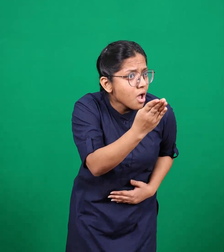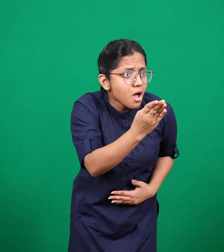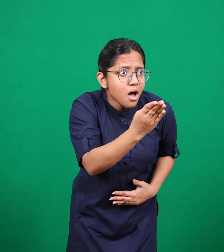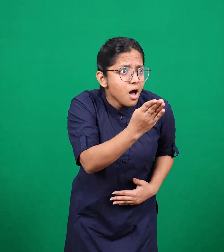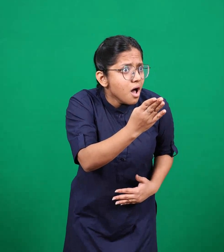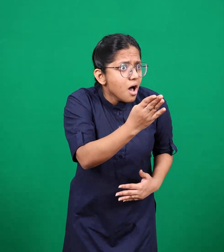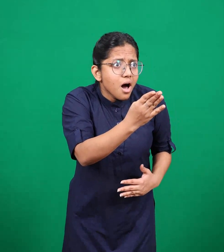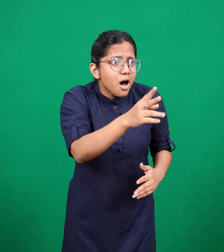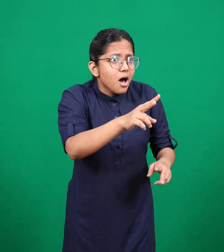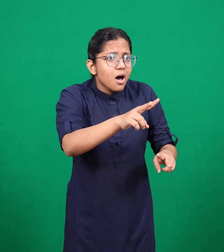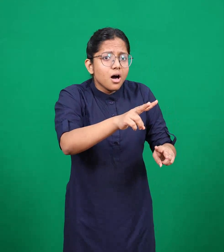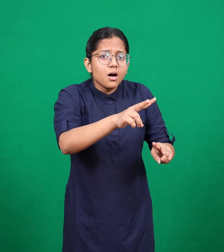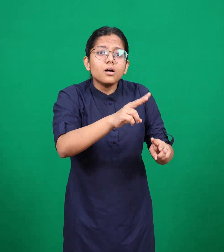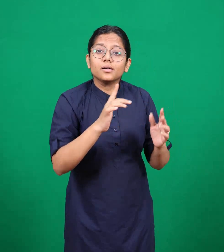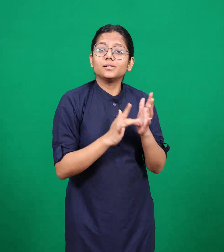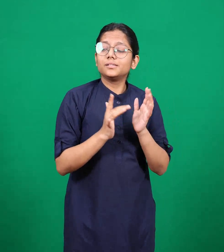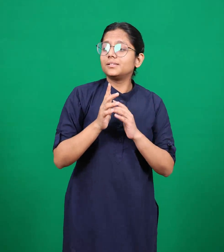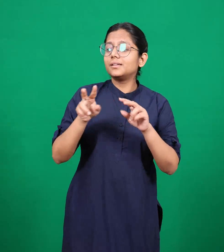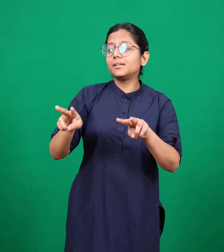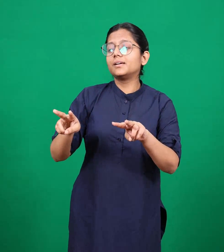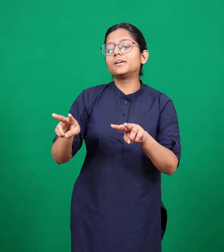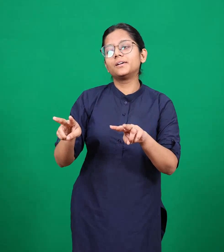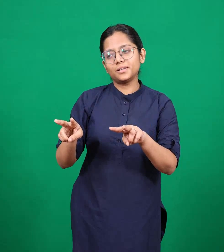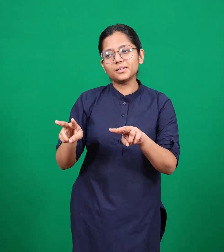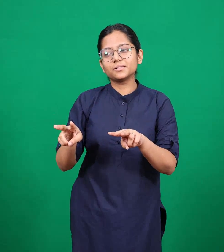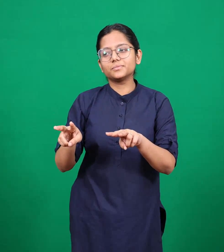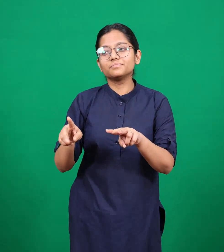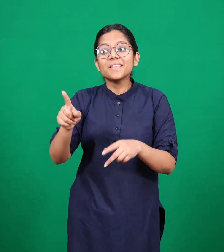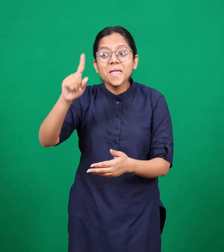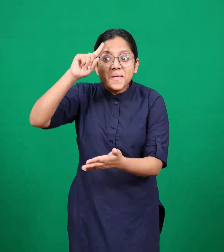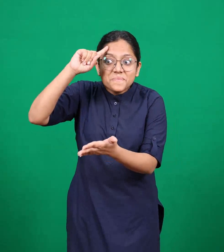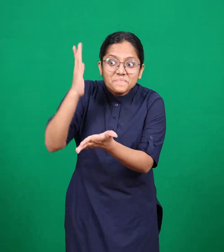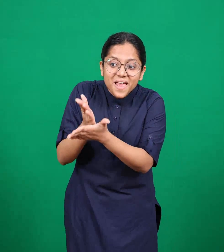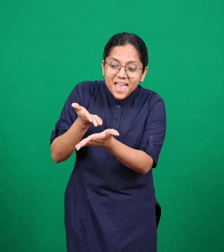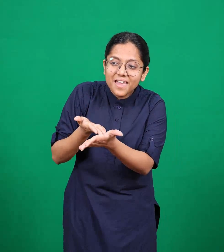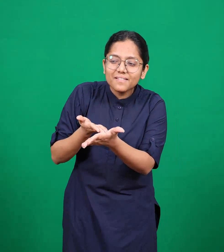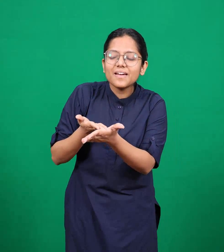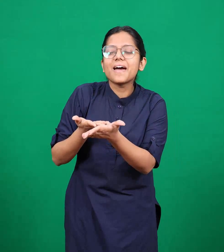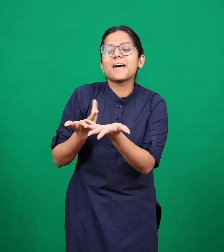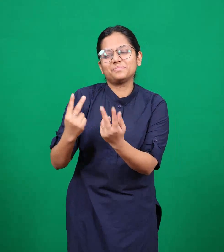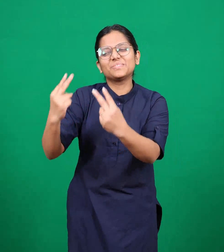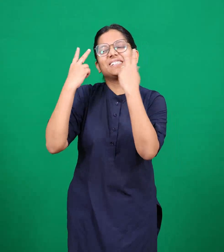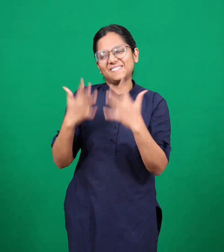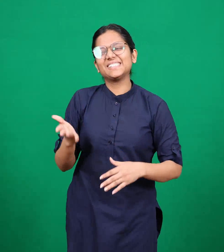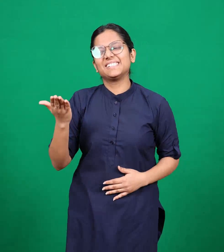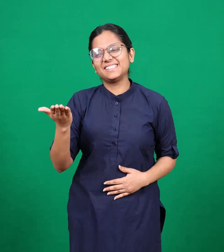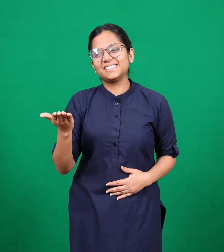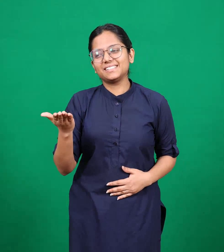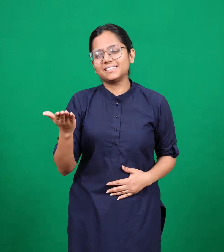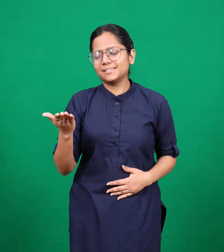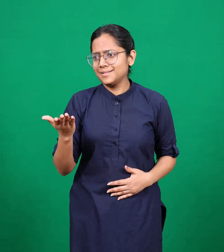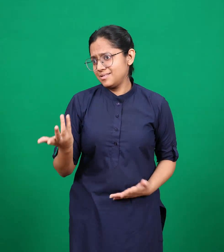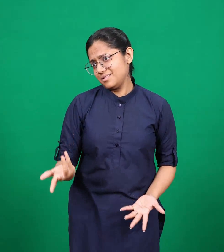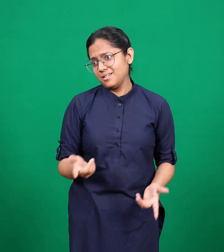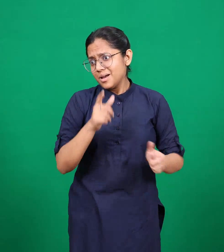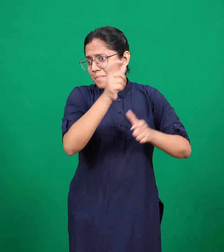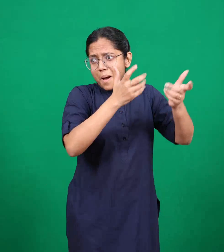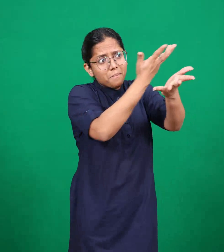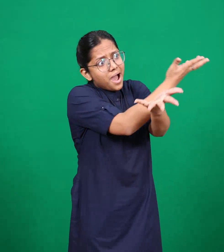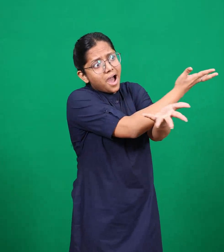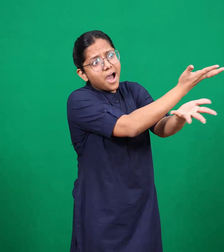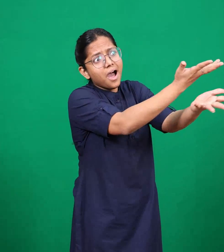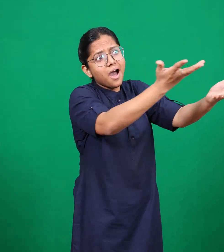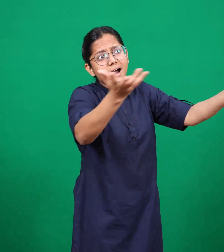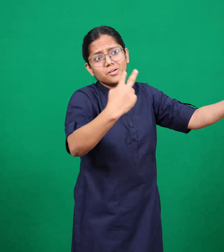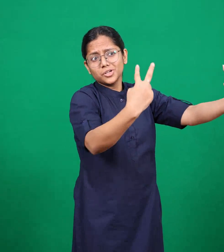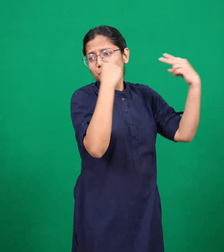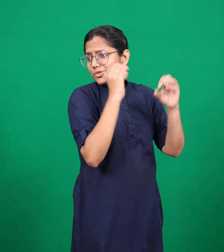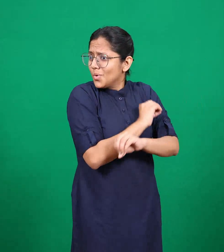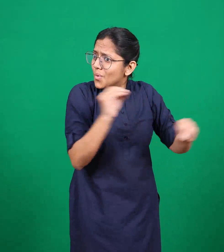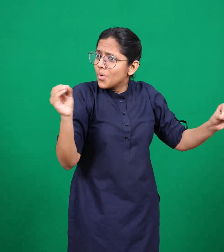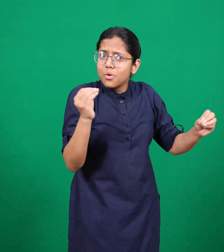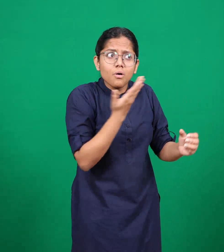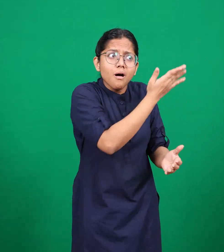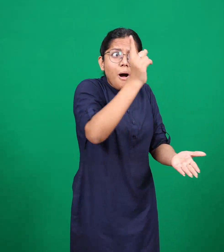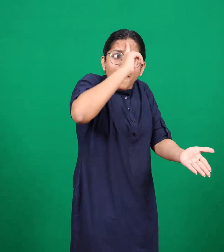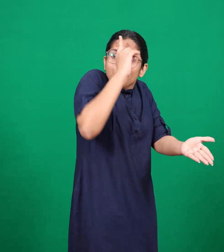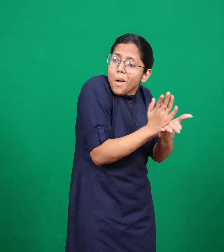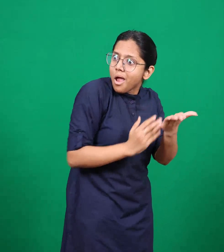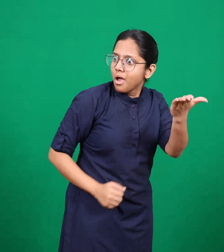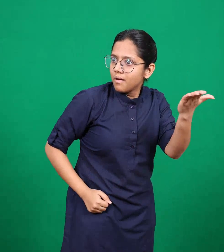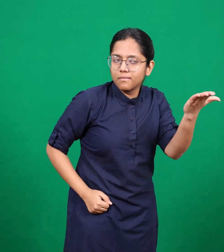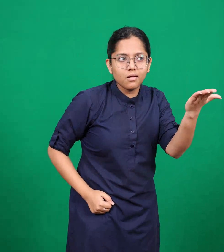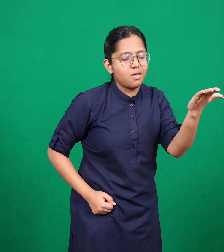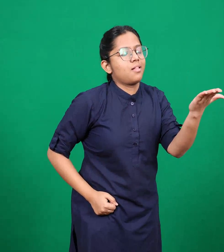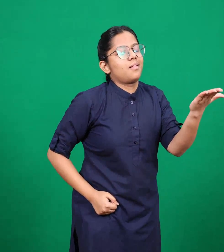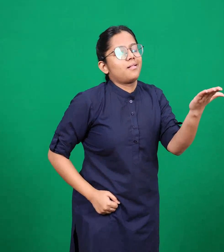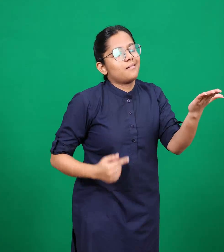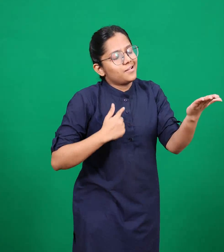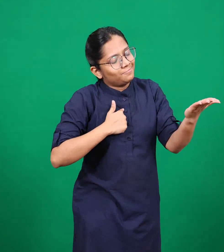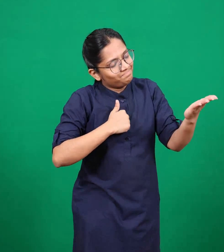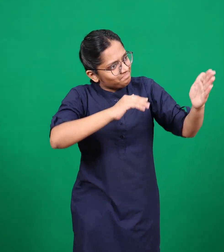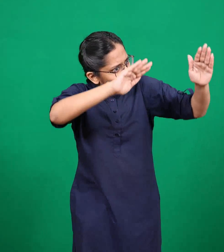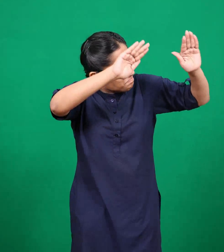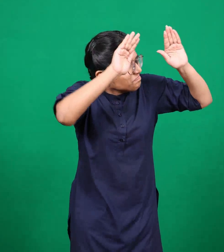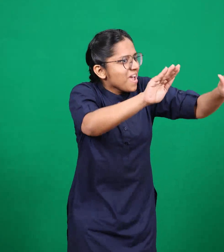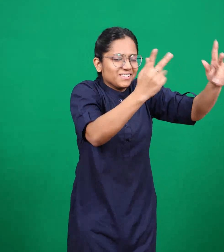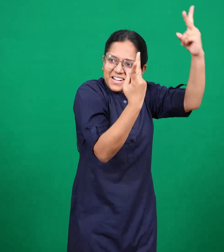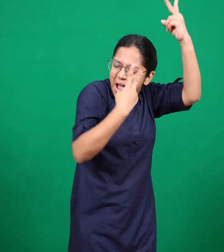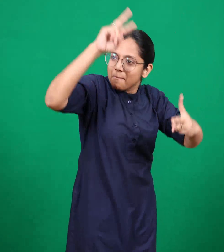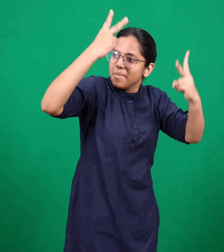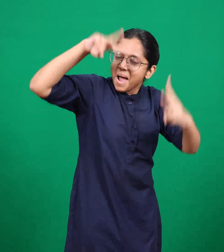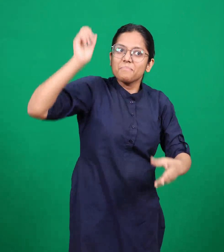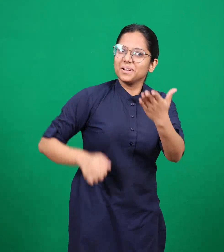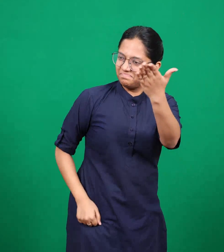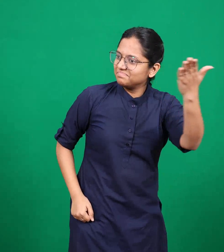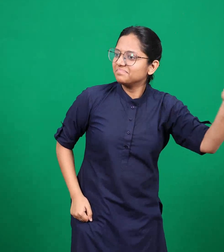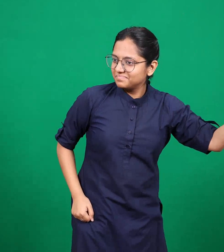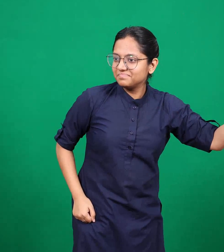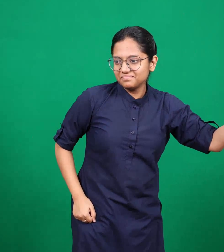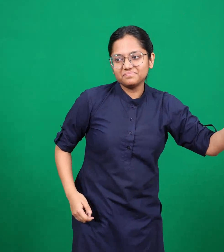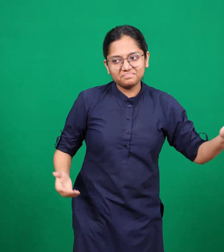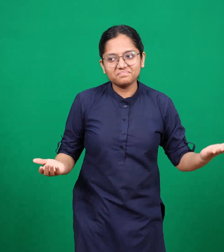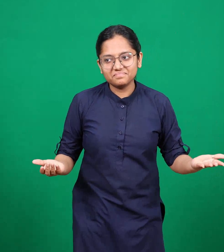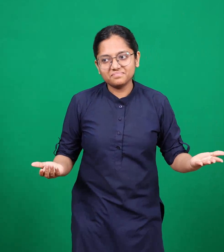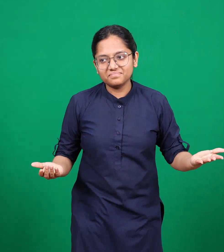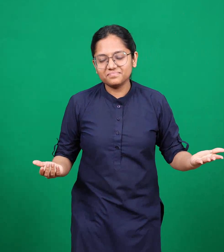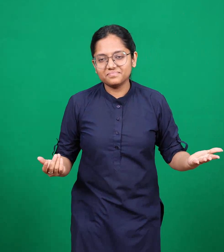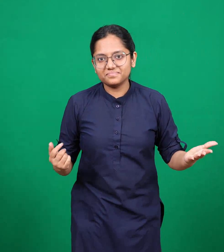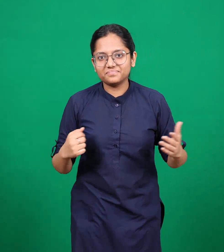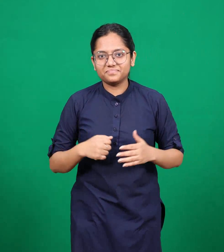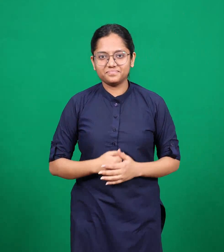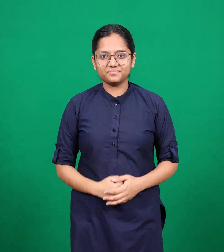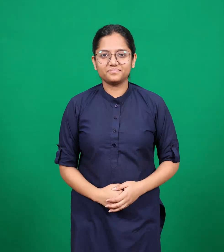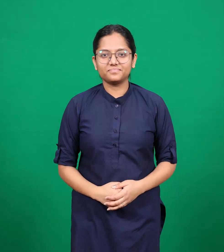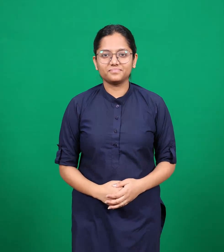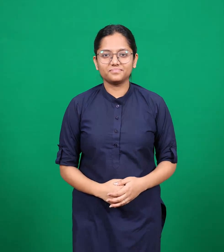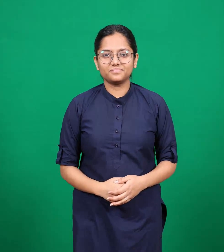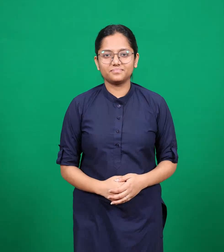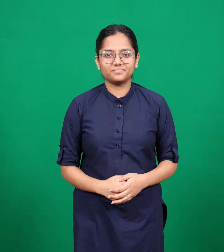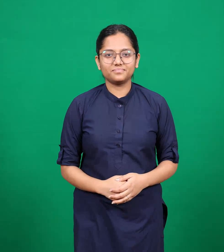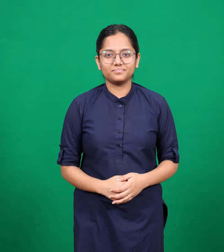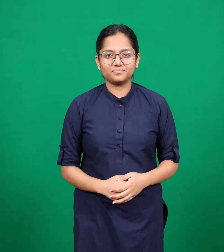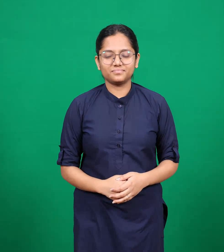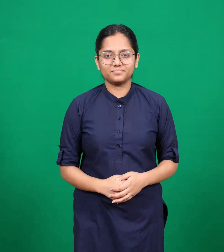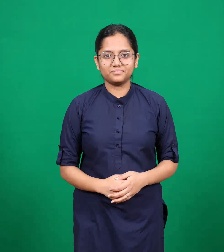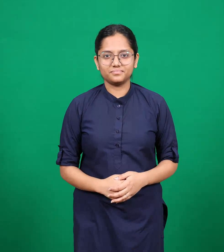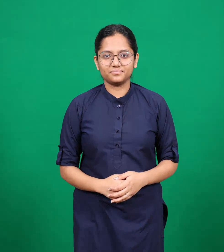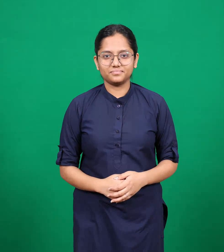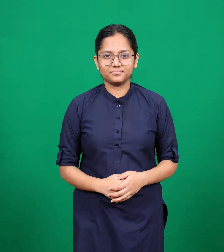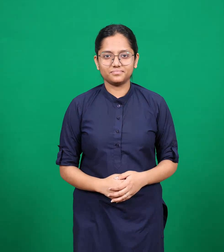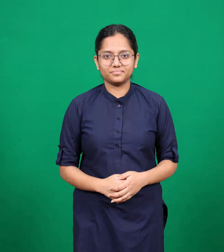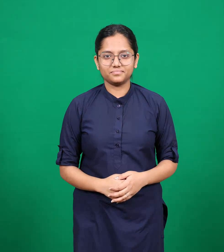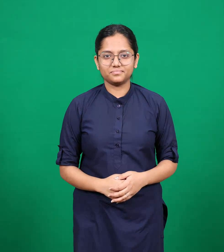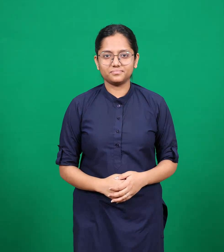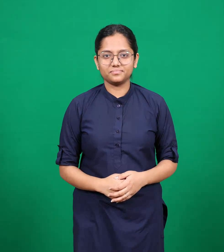Jesus said to him, "Because you have seen Me, you have believed; blessed are those who have not seen and yet have believed."